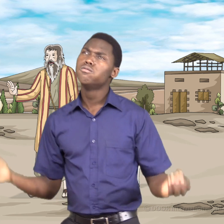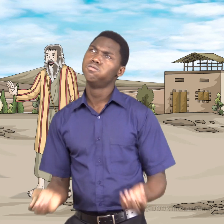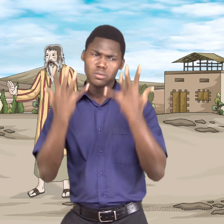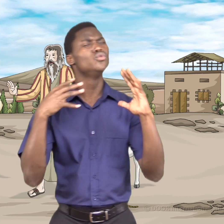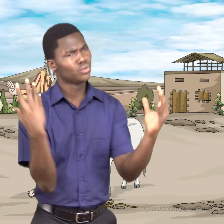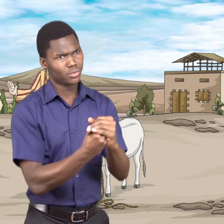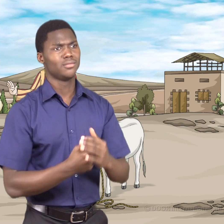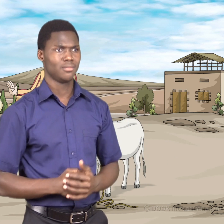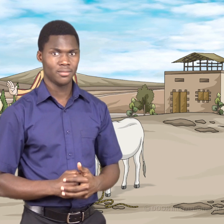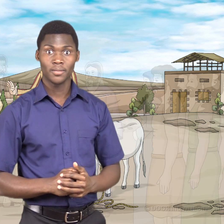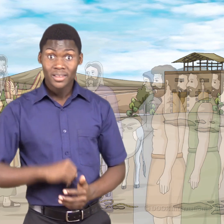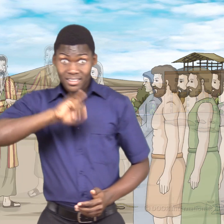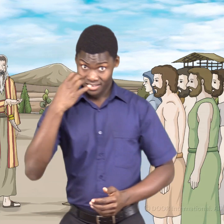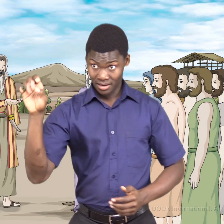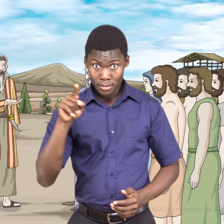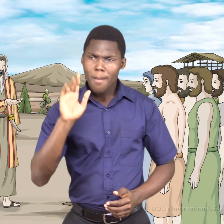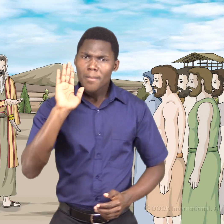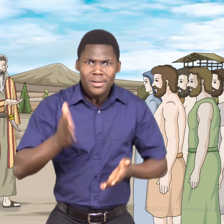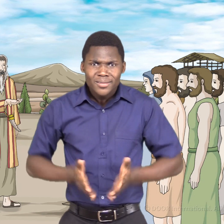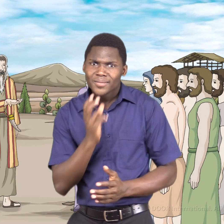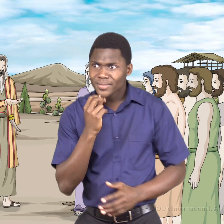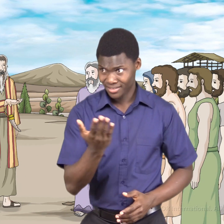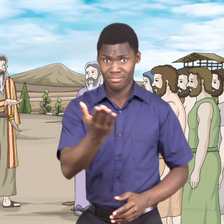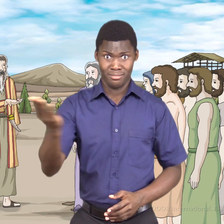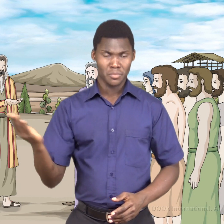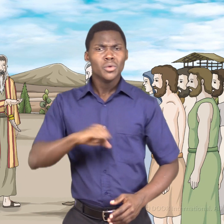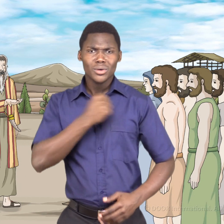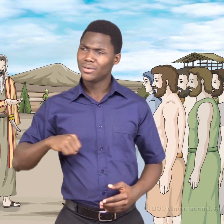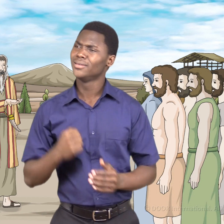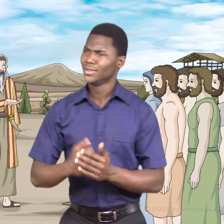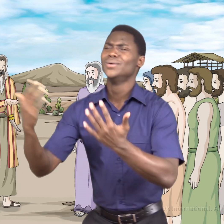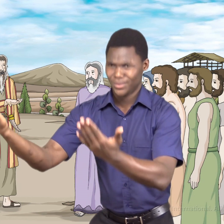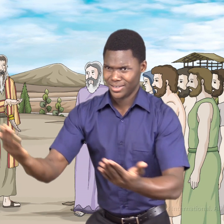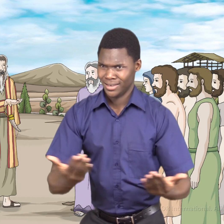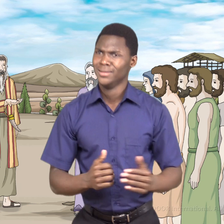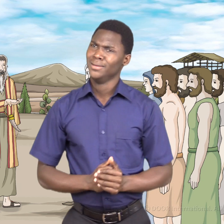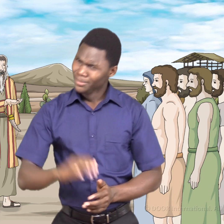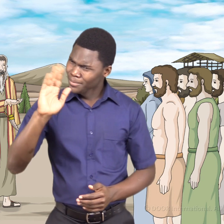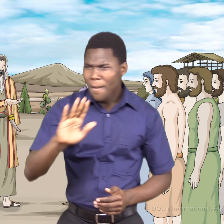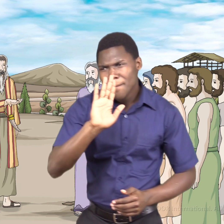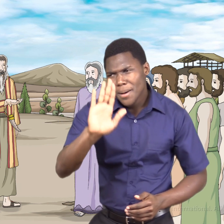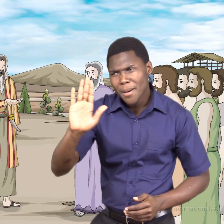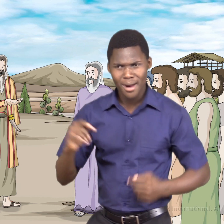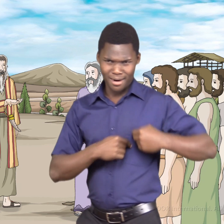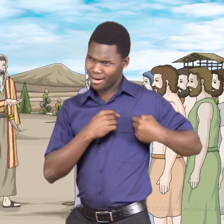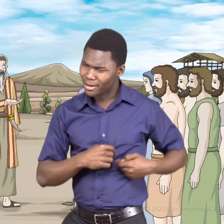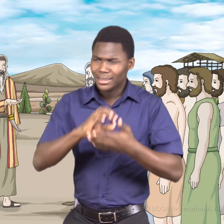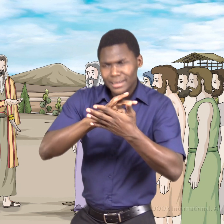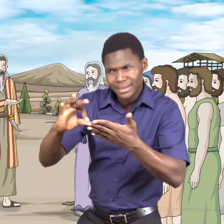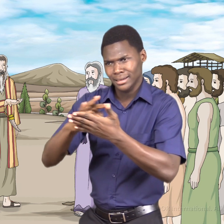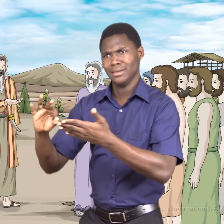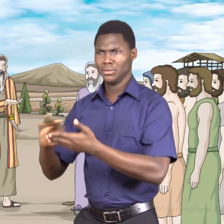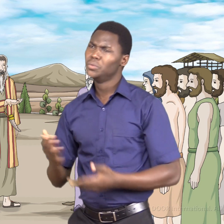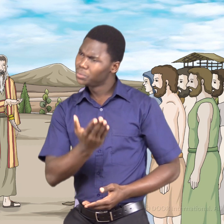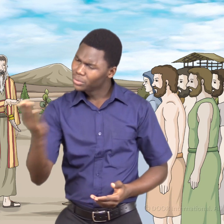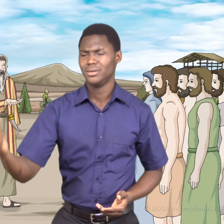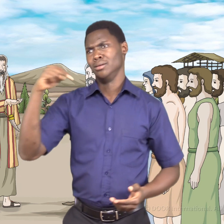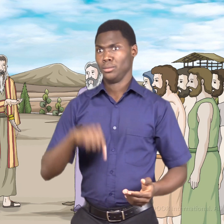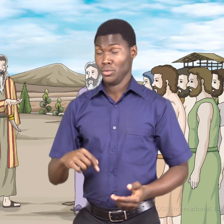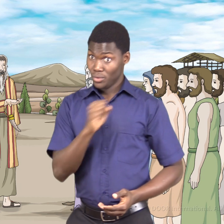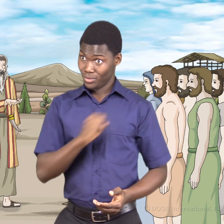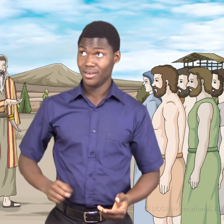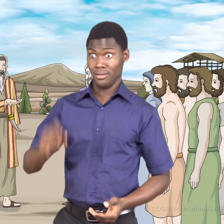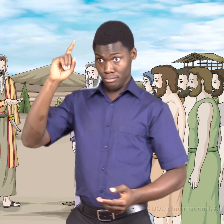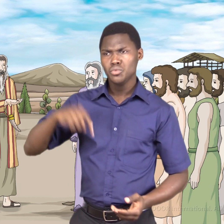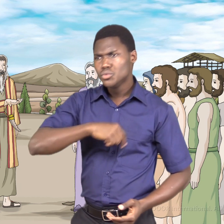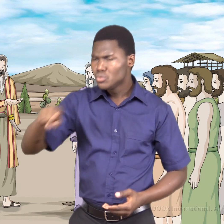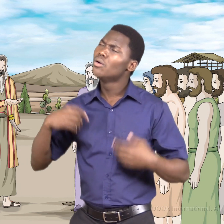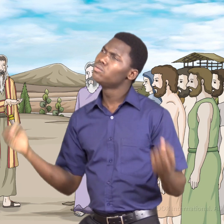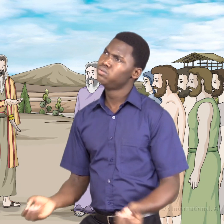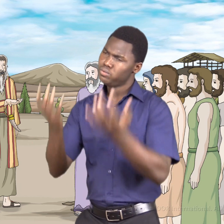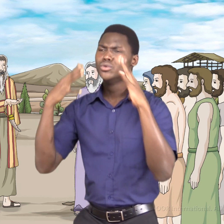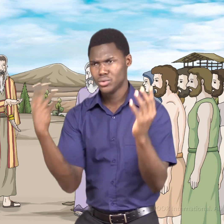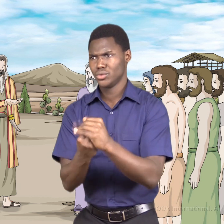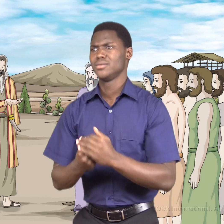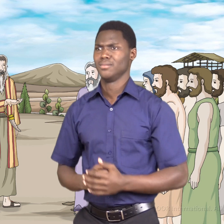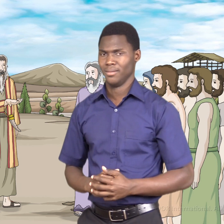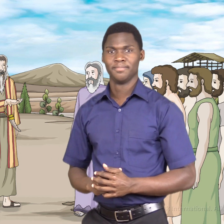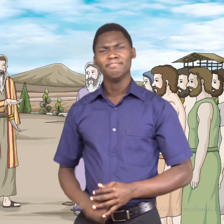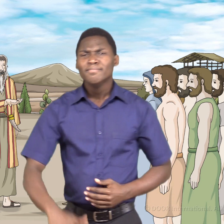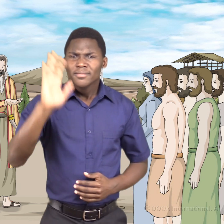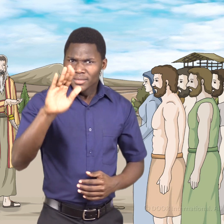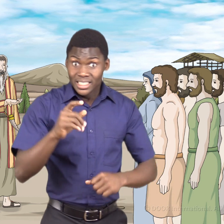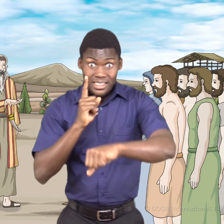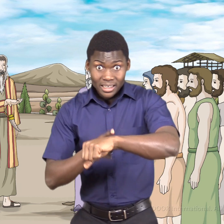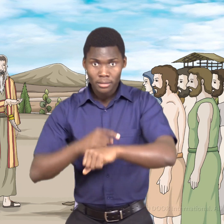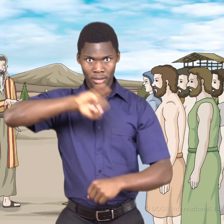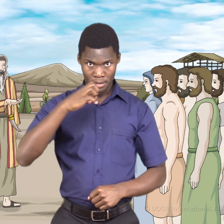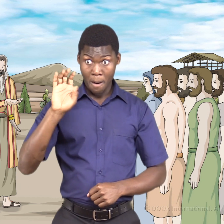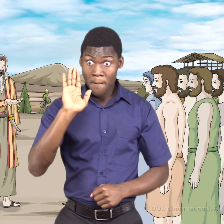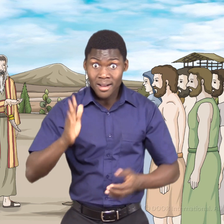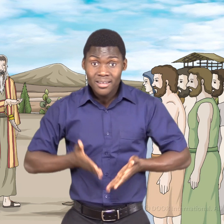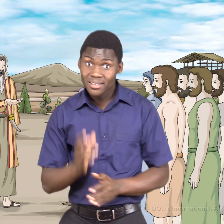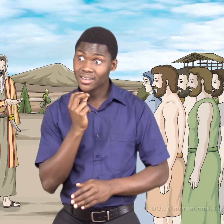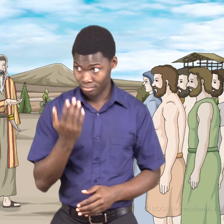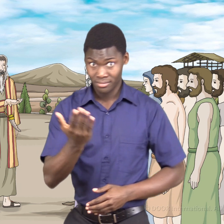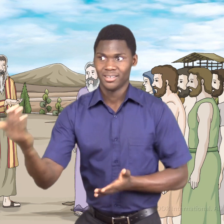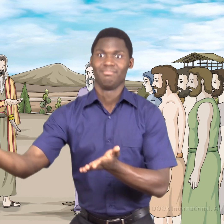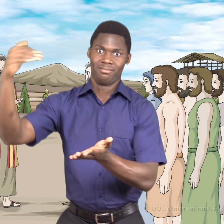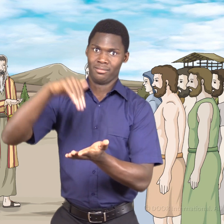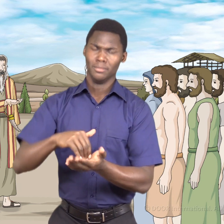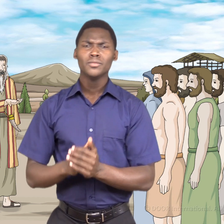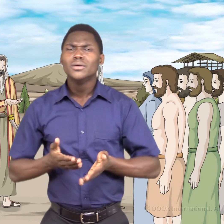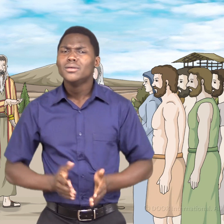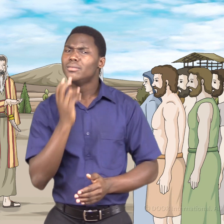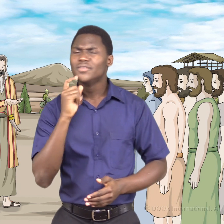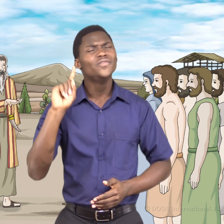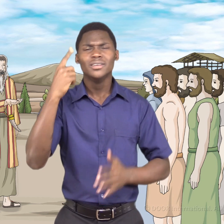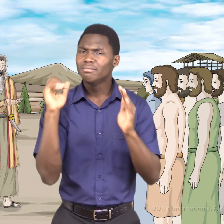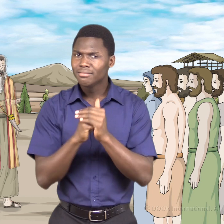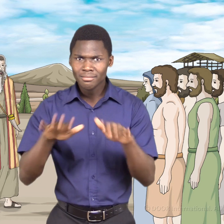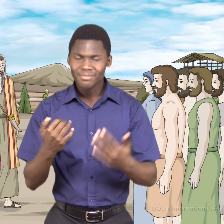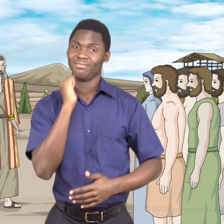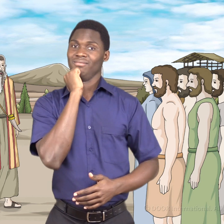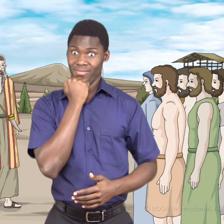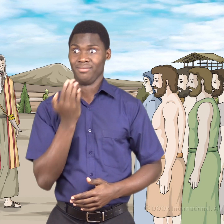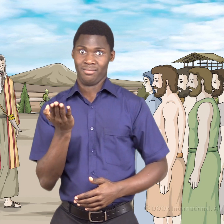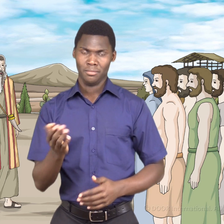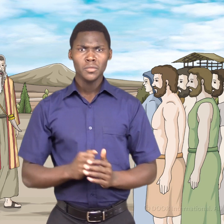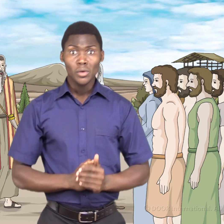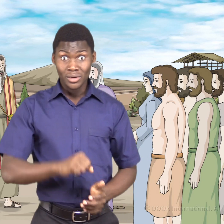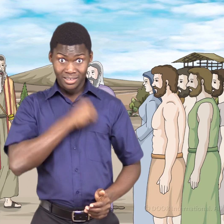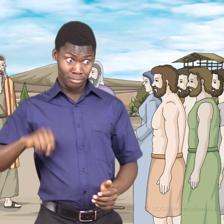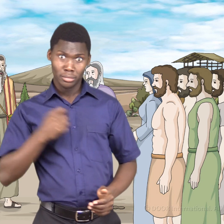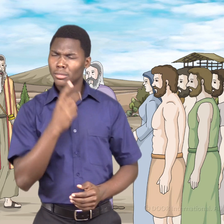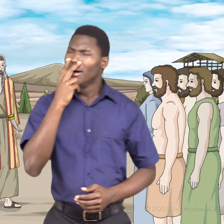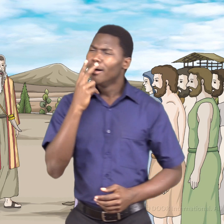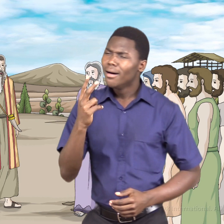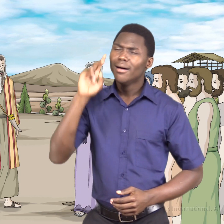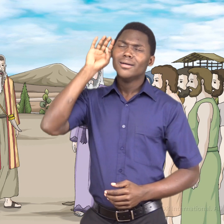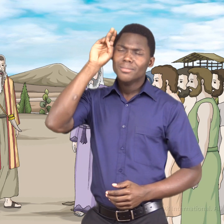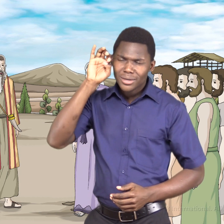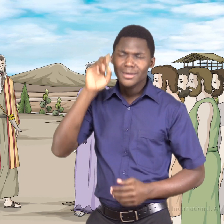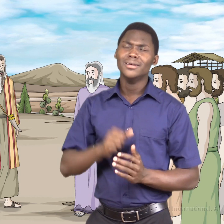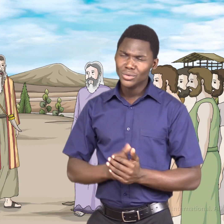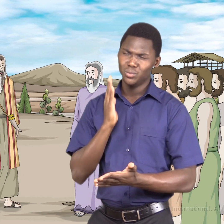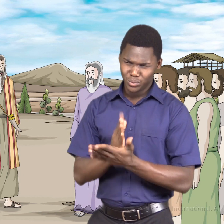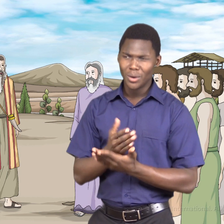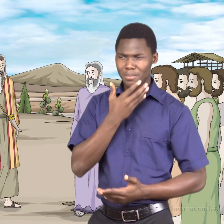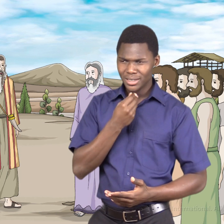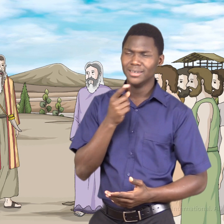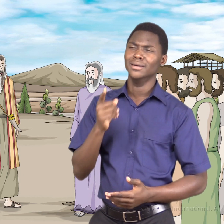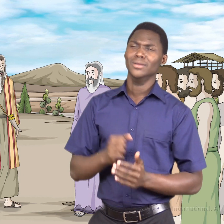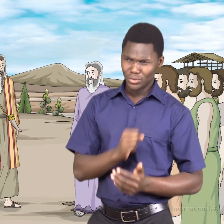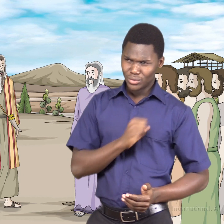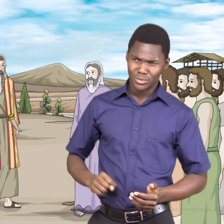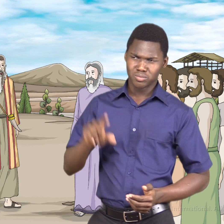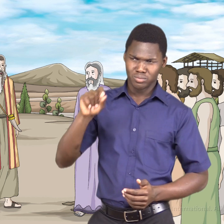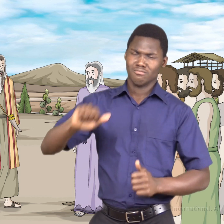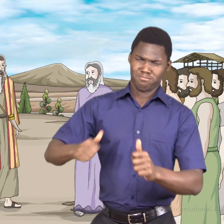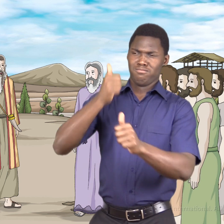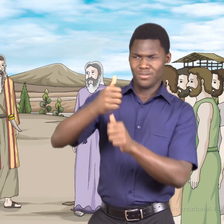Then he consecrated Jesse and his sons and invited them to the sacrifice. When they arrived, Samuel saw Eliab and said, “Surely here before the LORD is His anointed.”